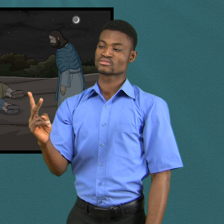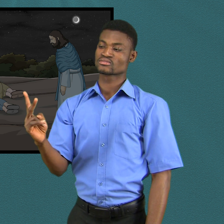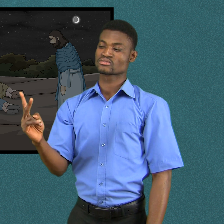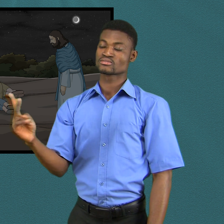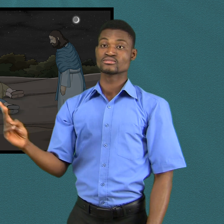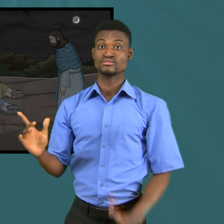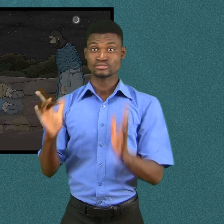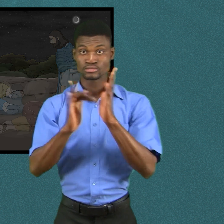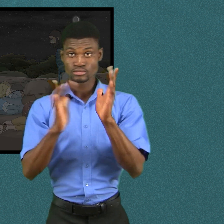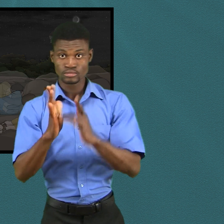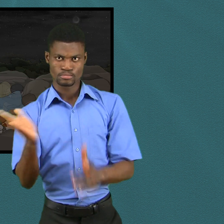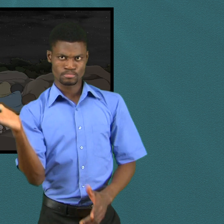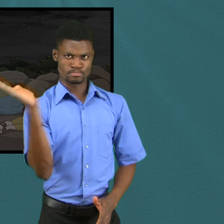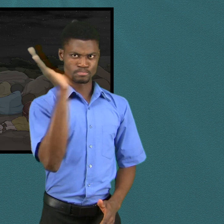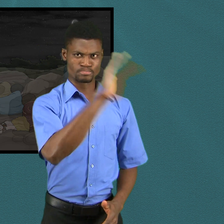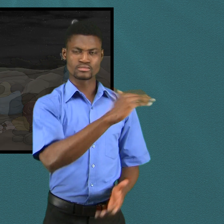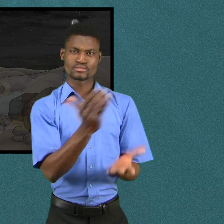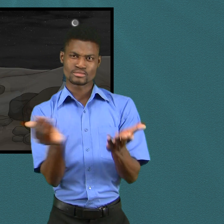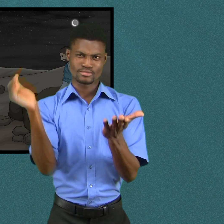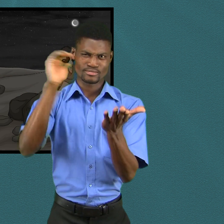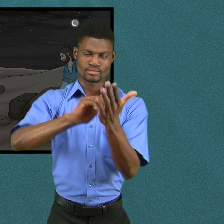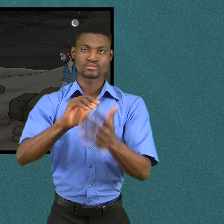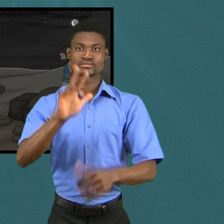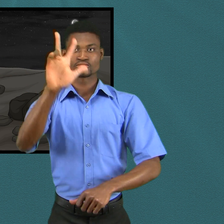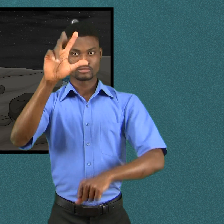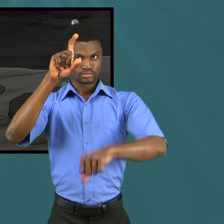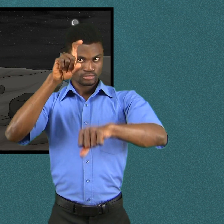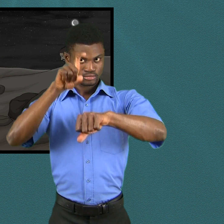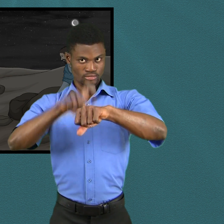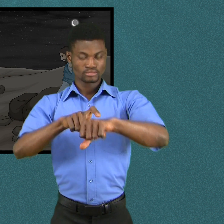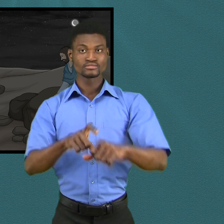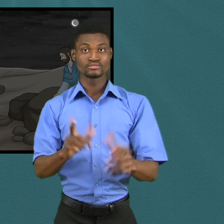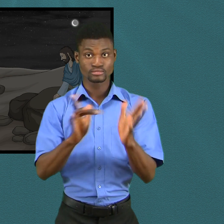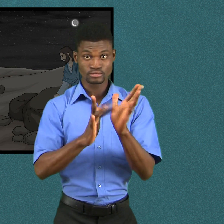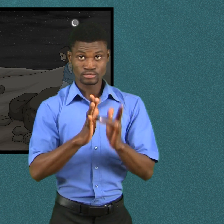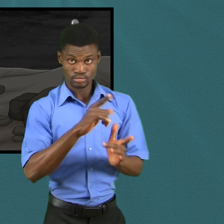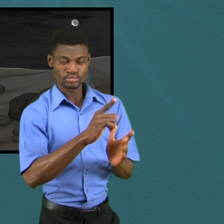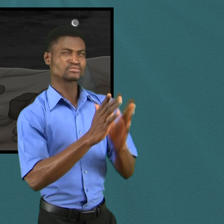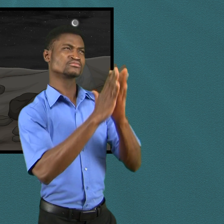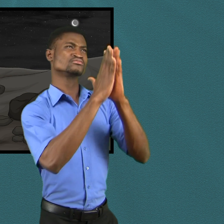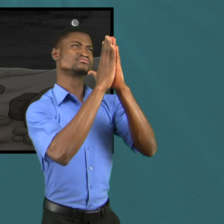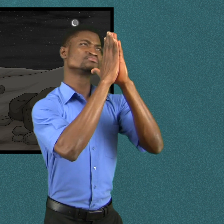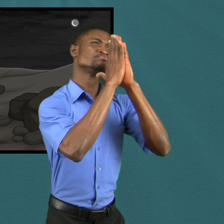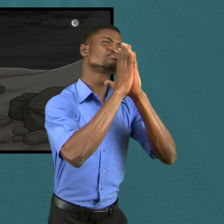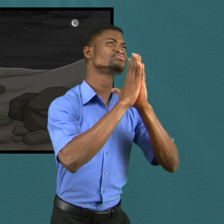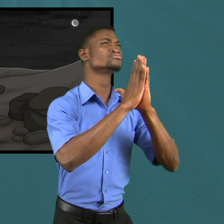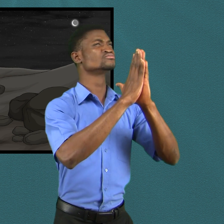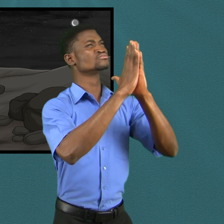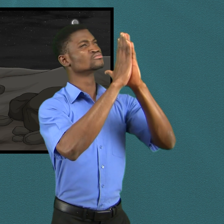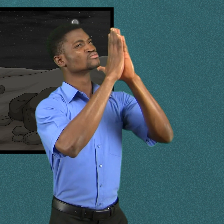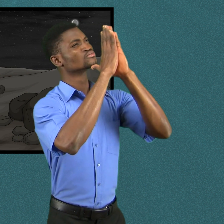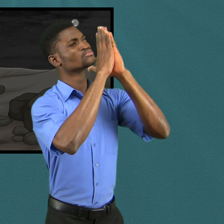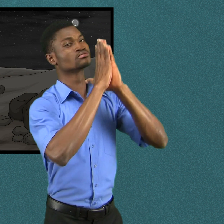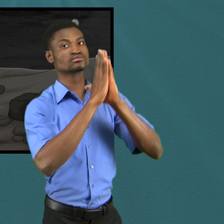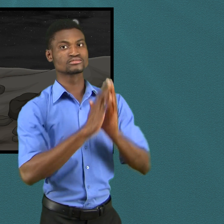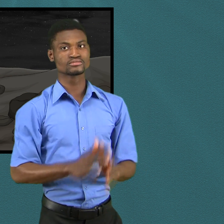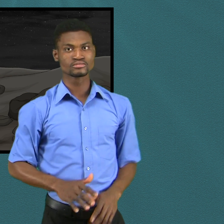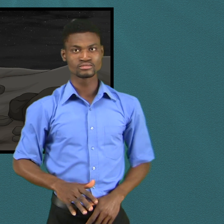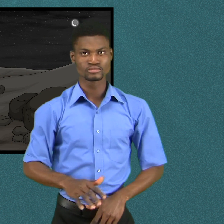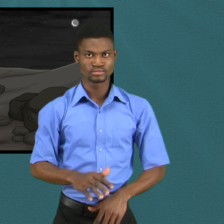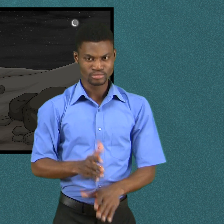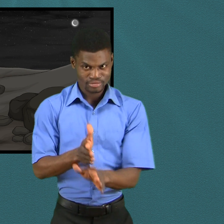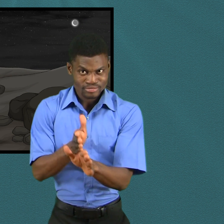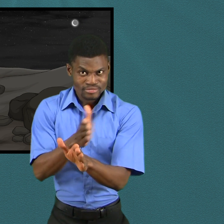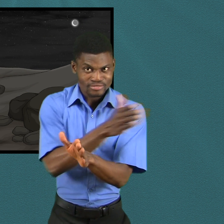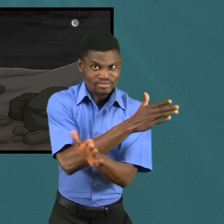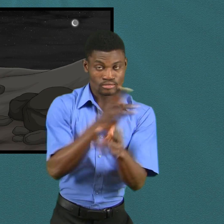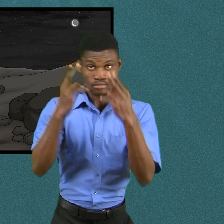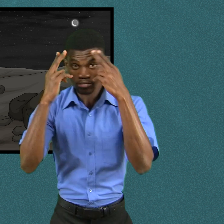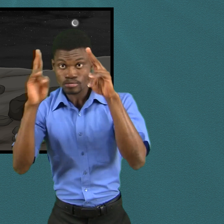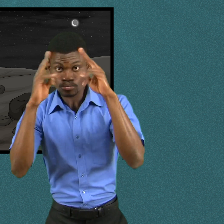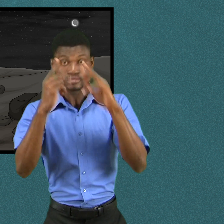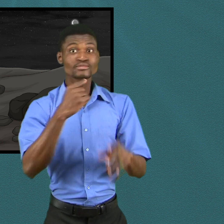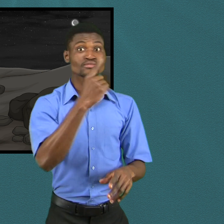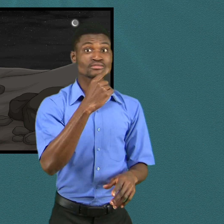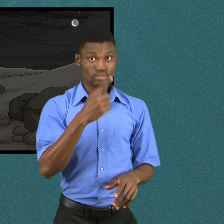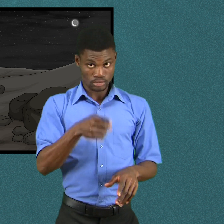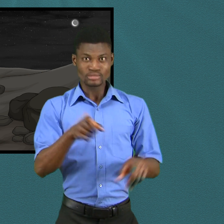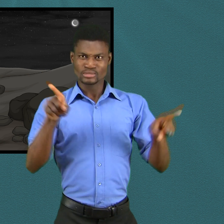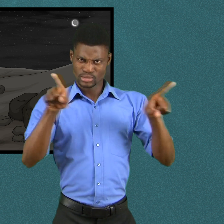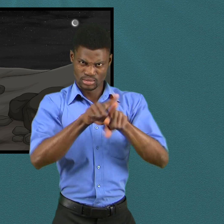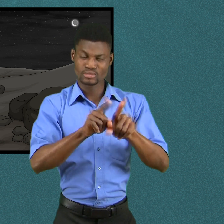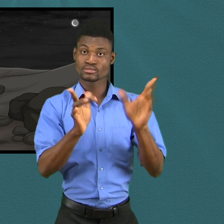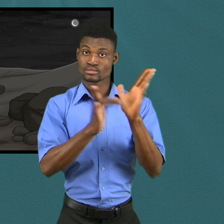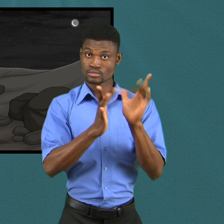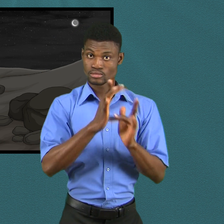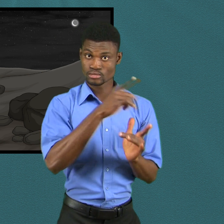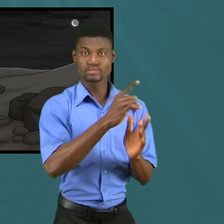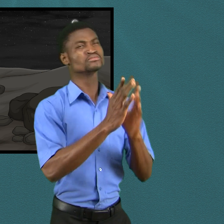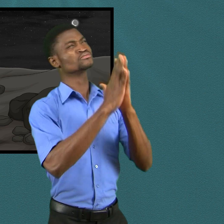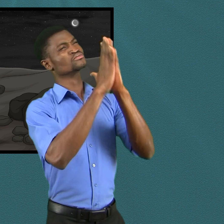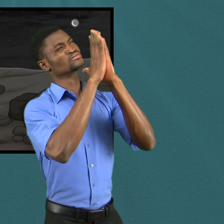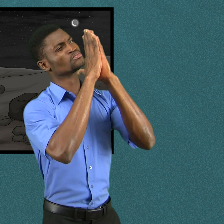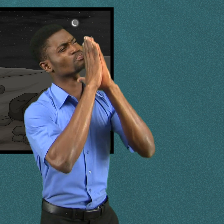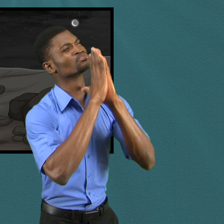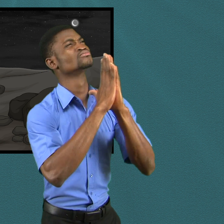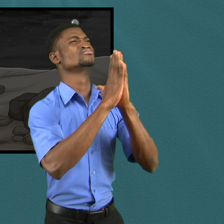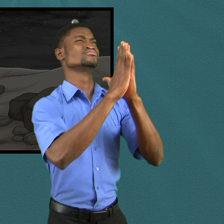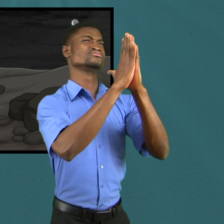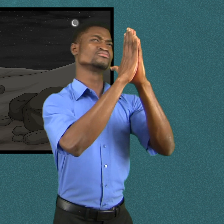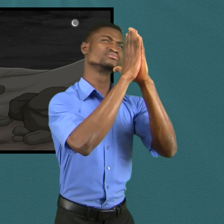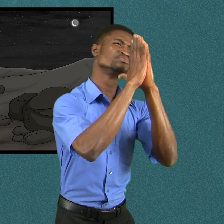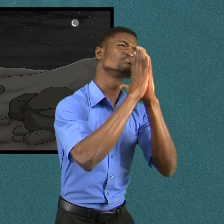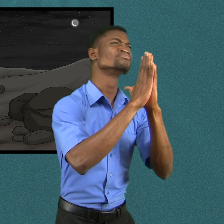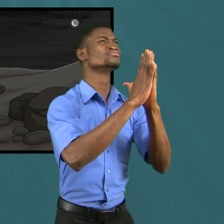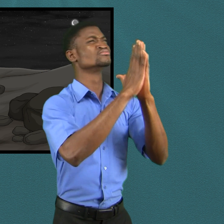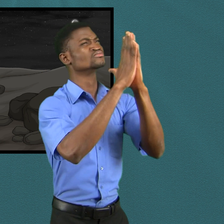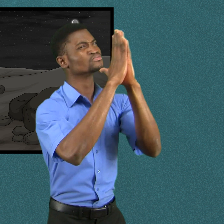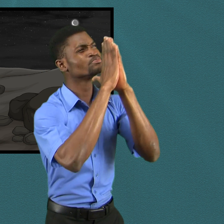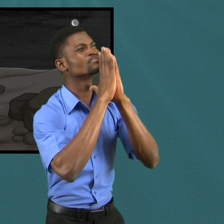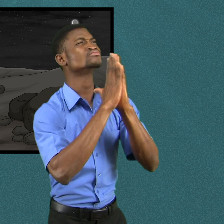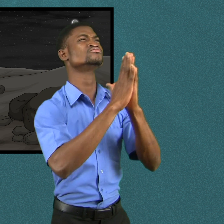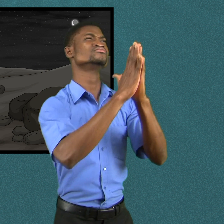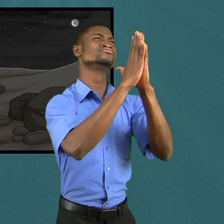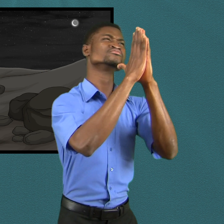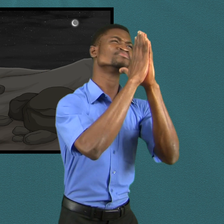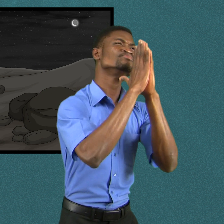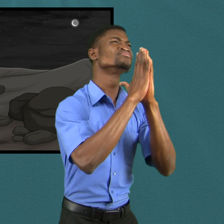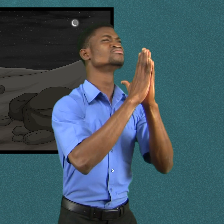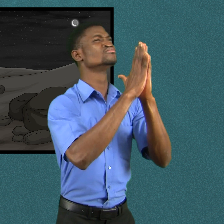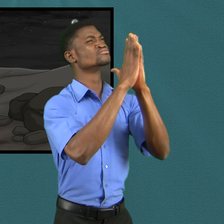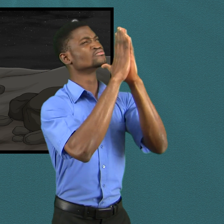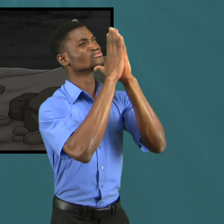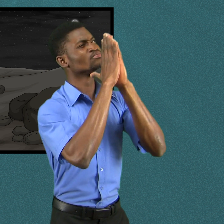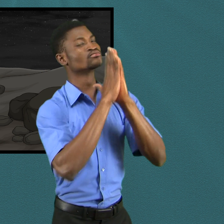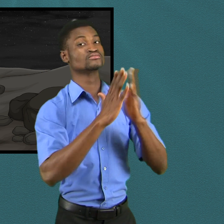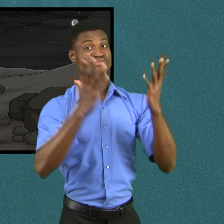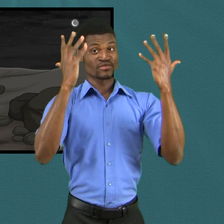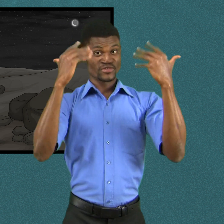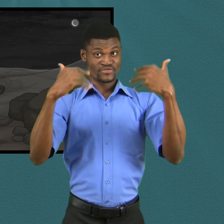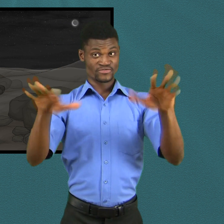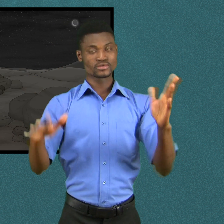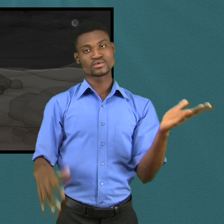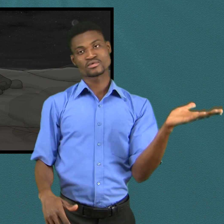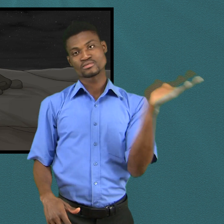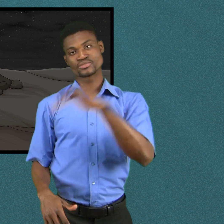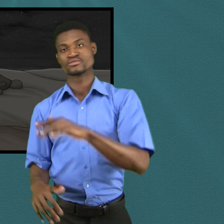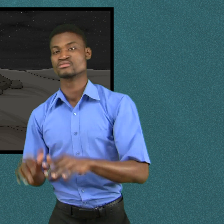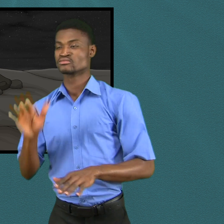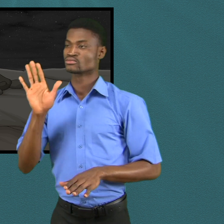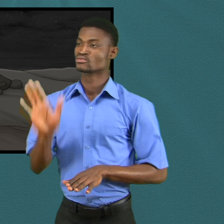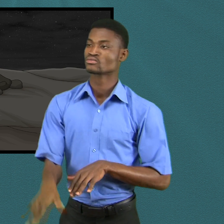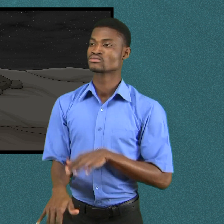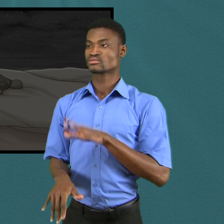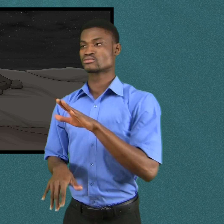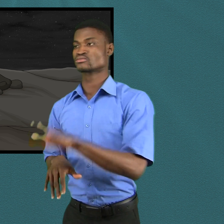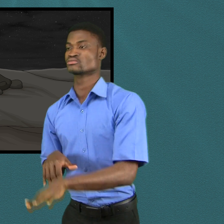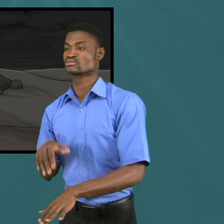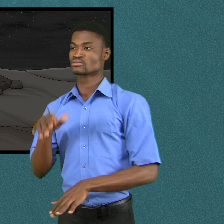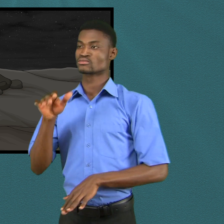So He left them and went away once more and prayed a third time, saying the same thing.